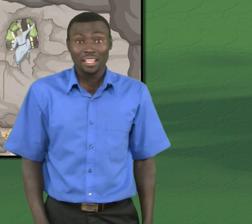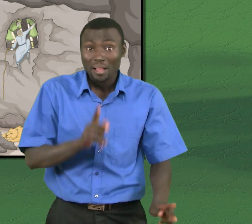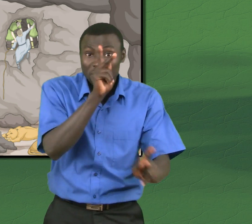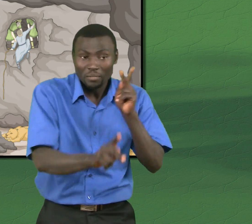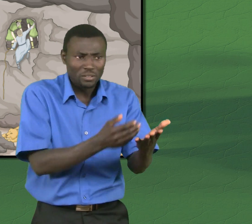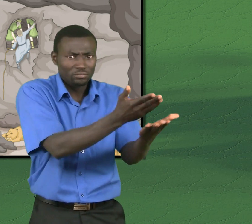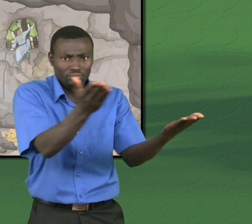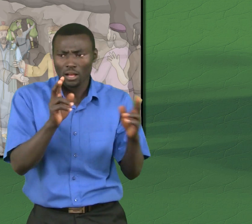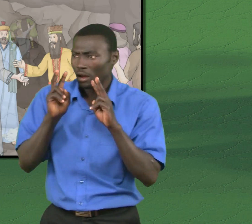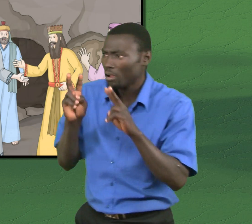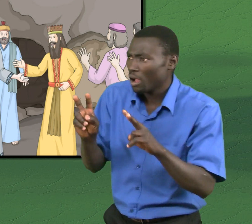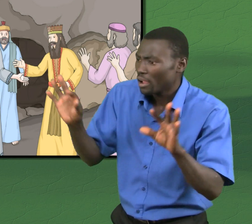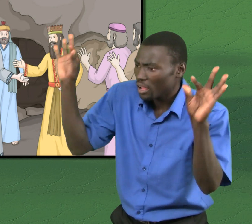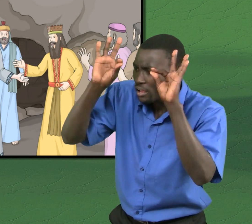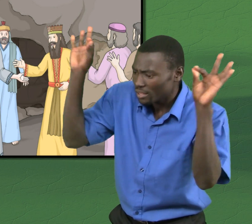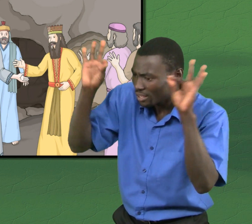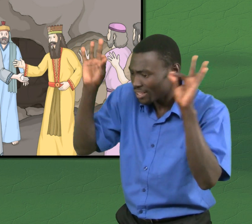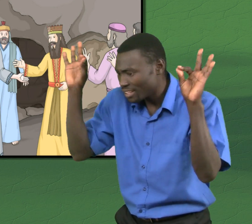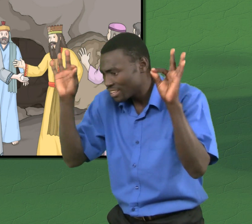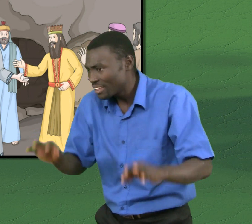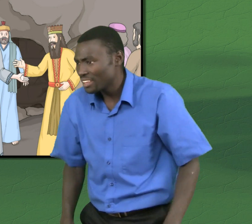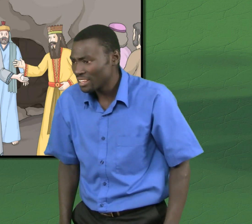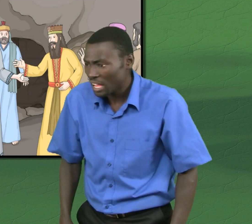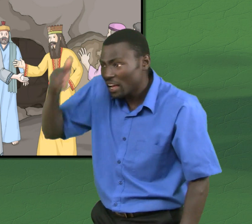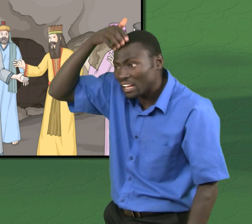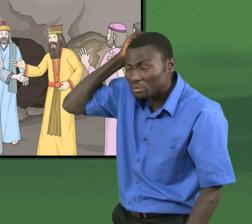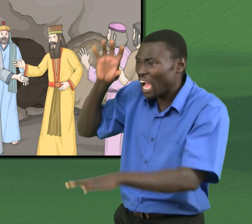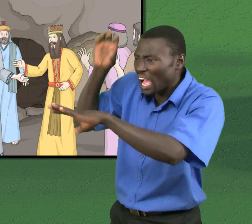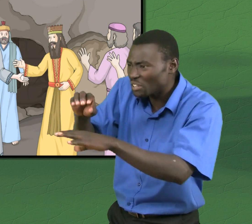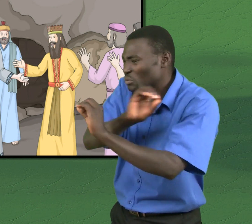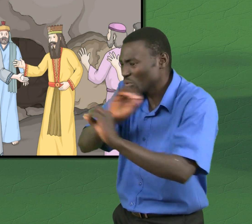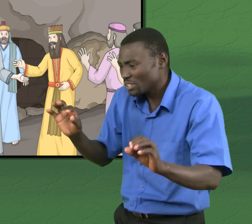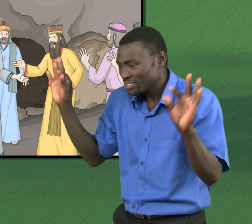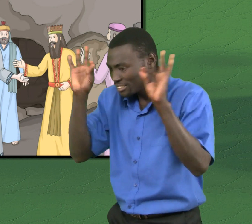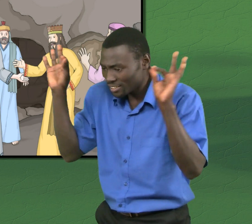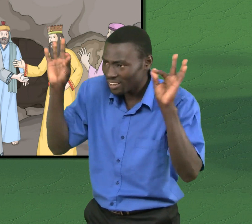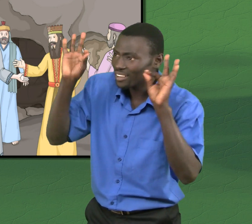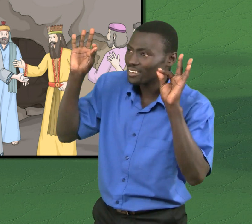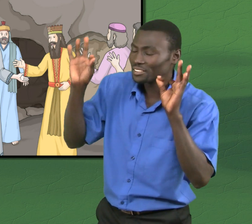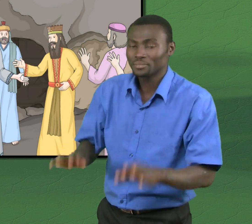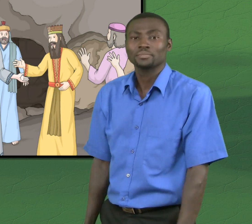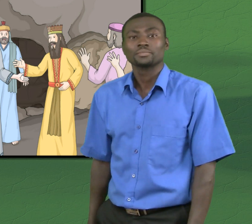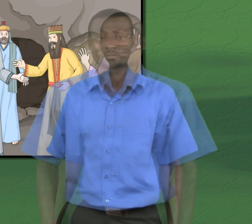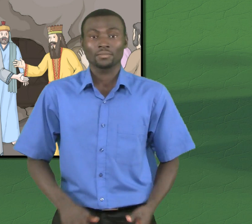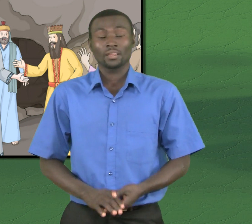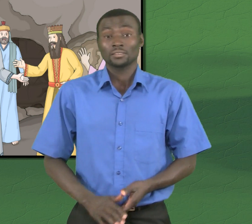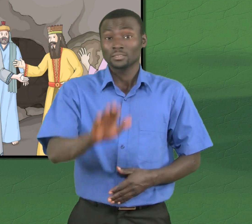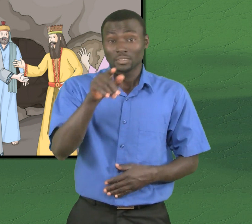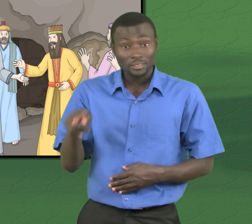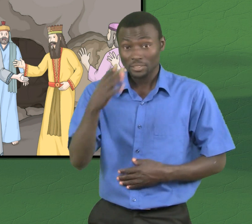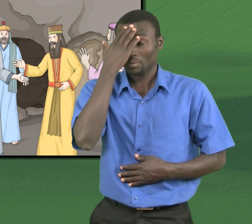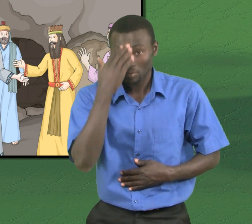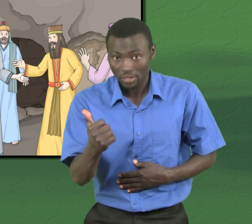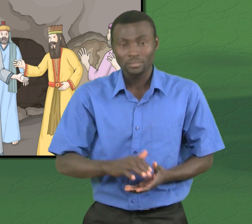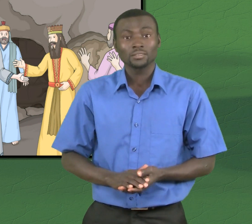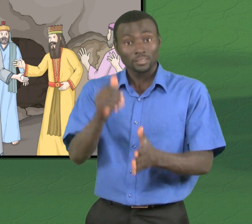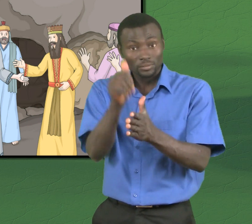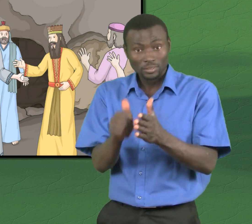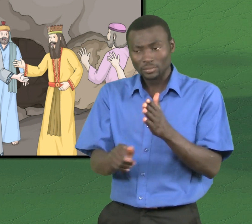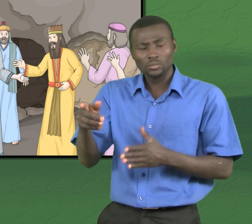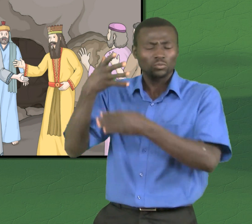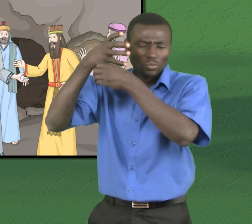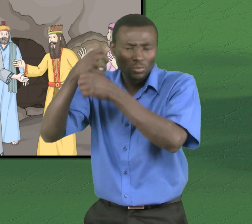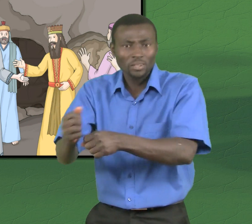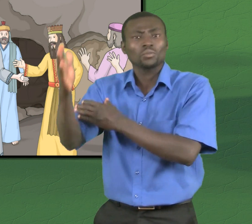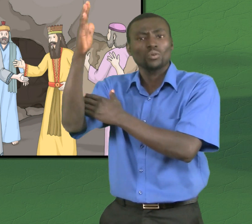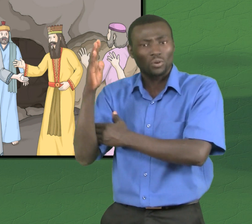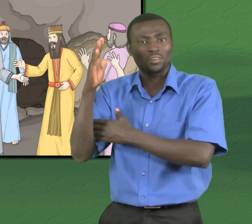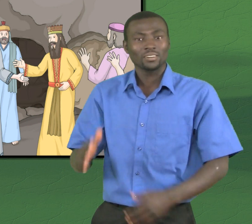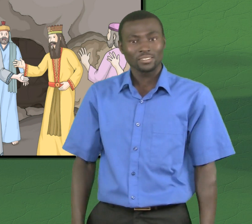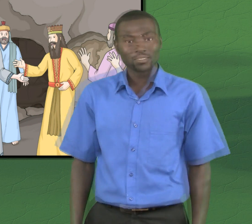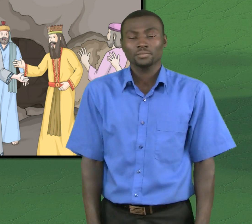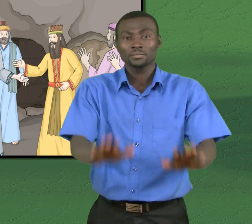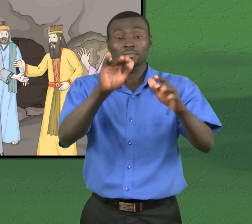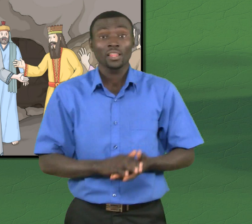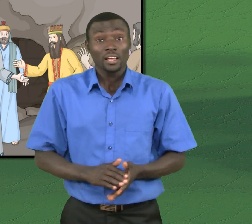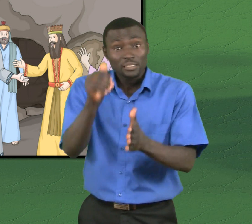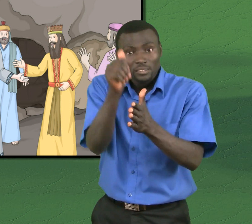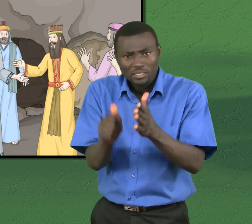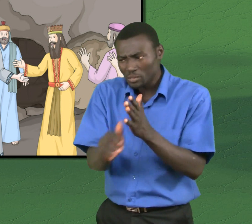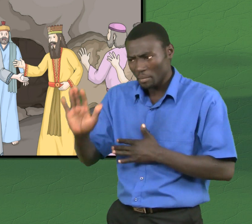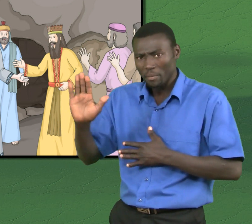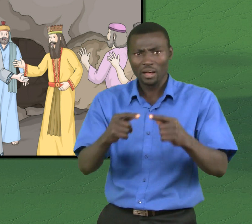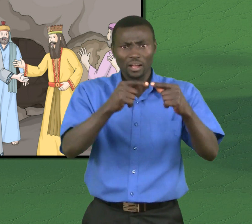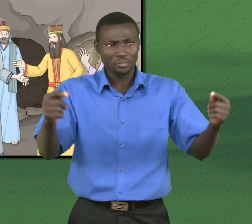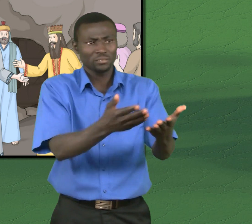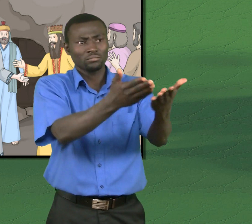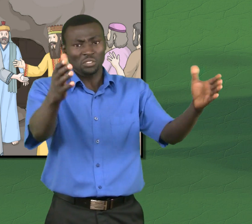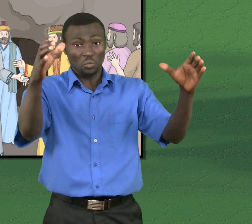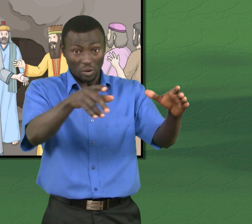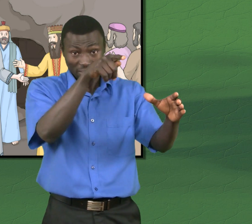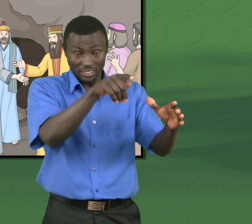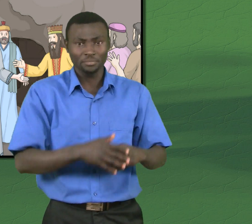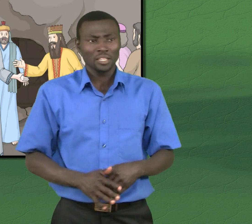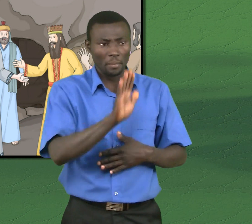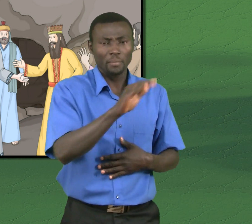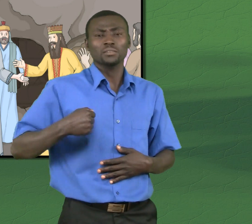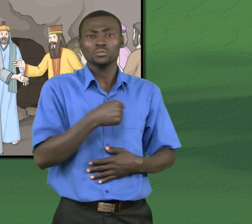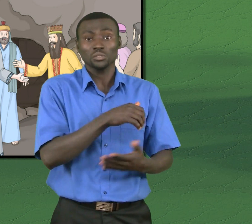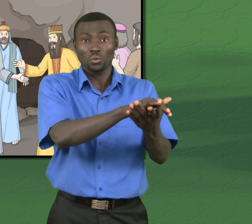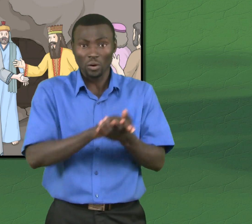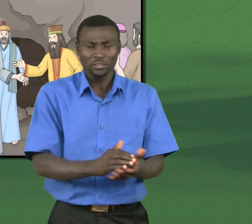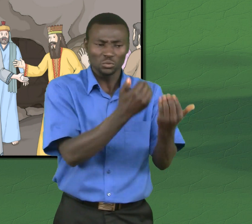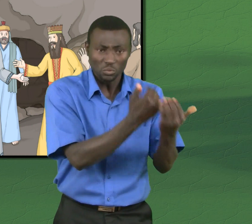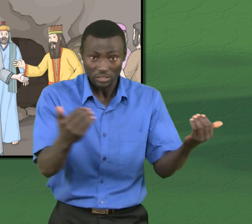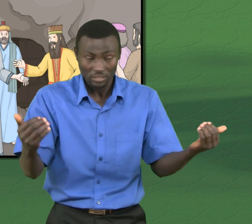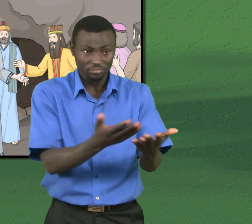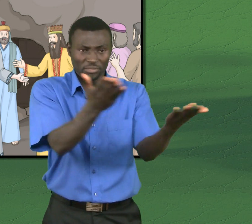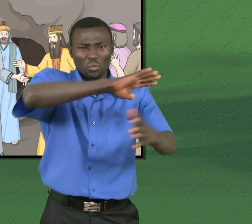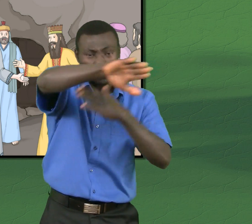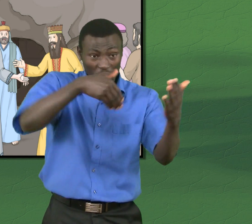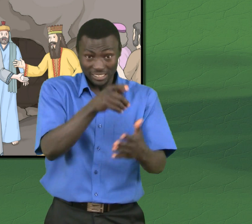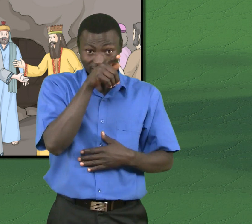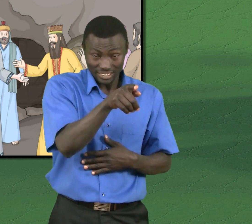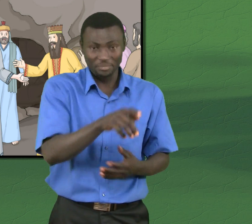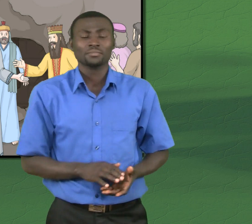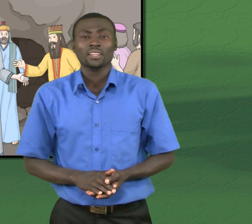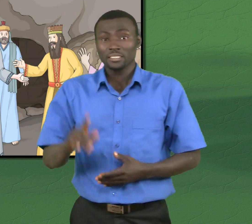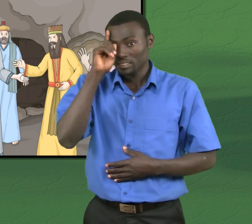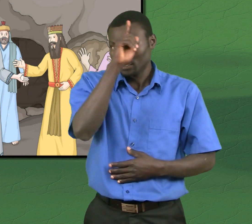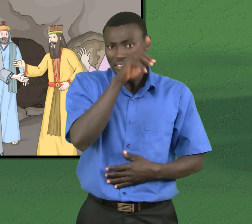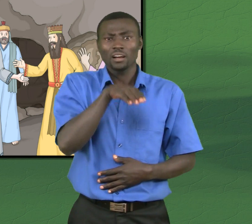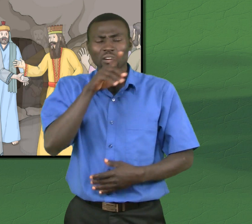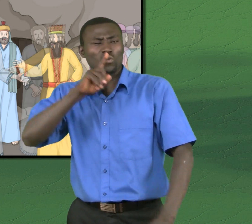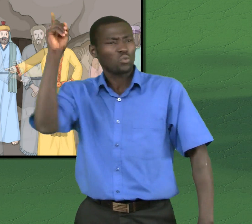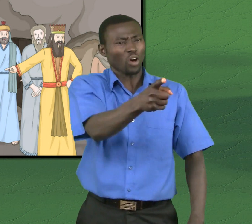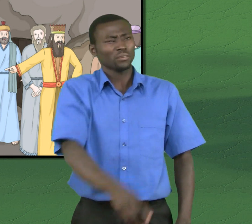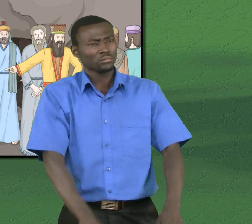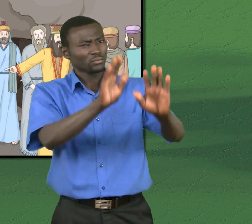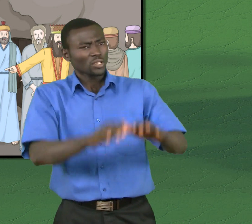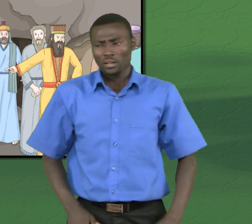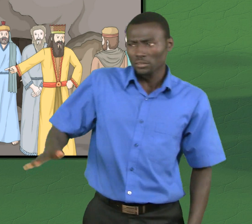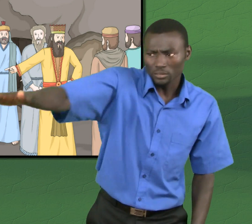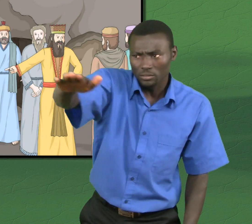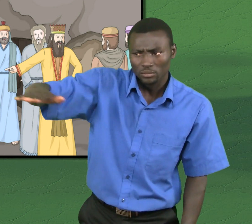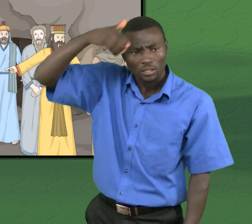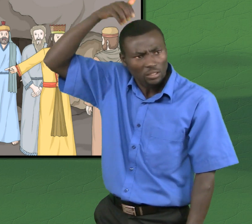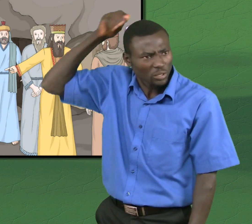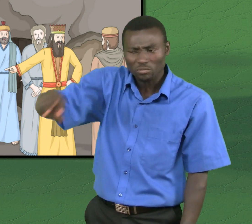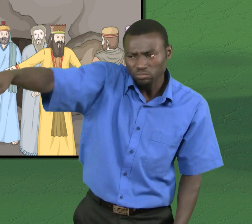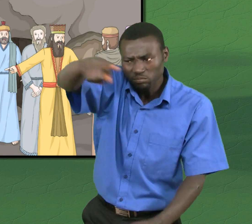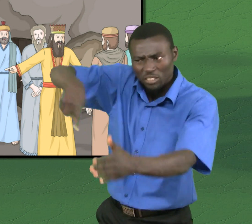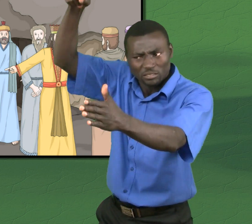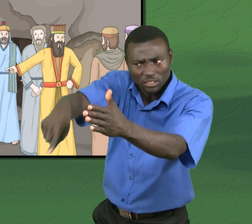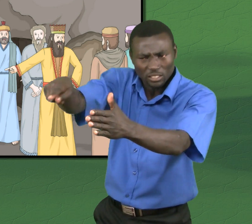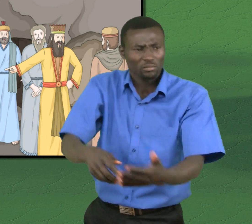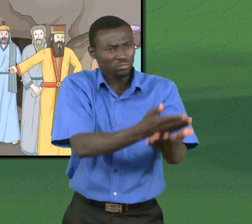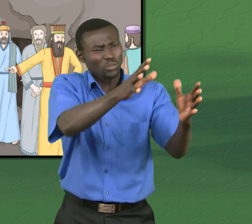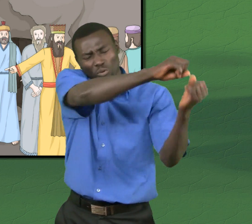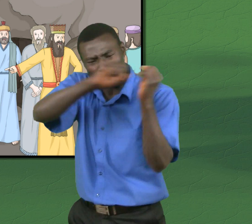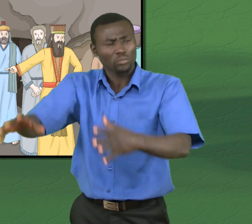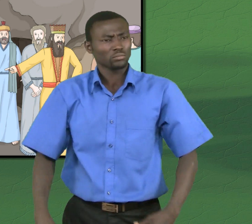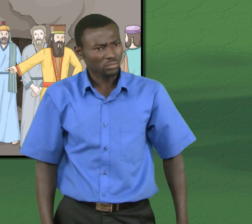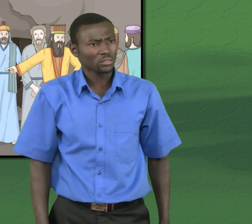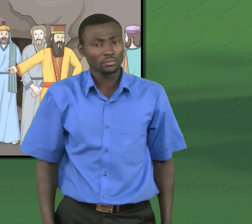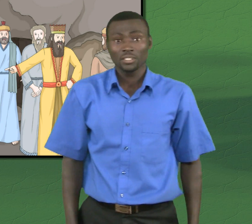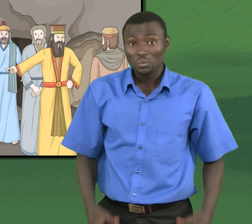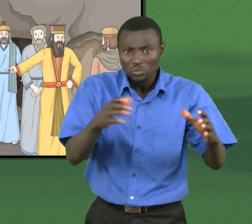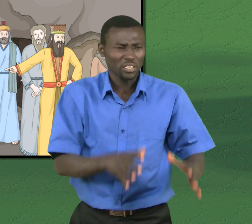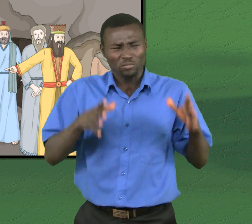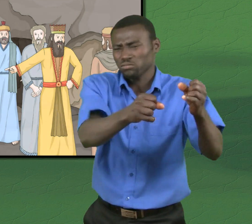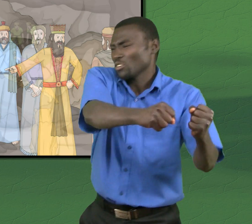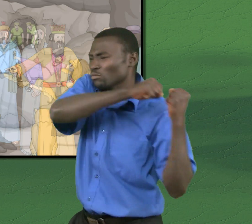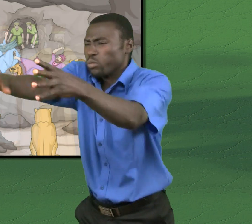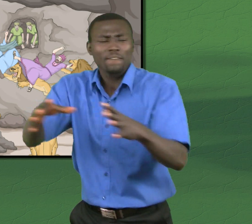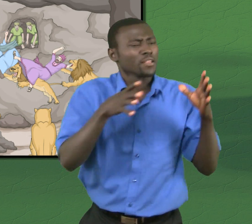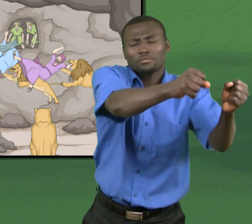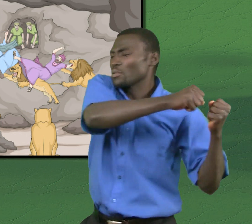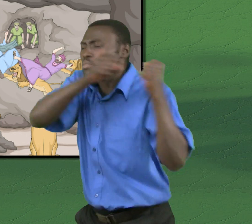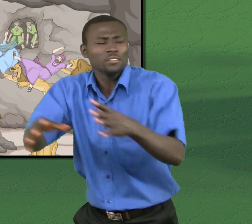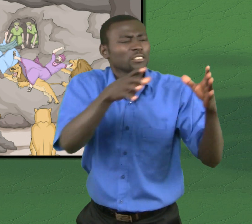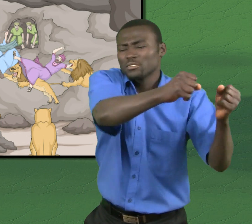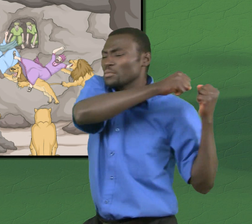At the command of the king, the men who had falsely accused Daniel were brought and thrown into the den of lions—they and their children and wives.